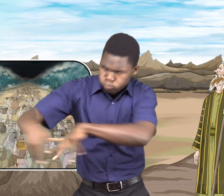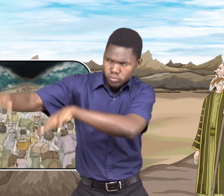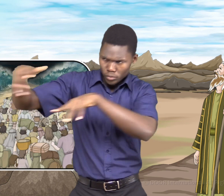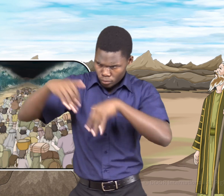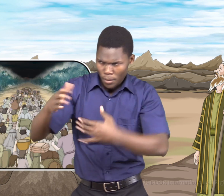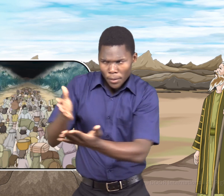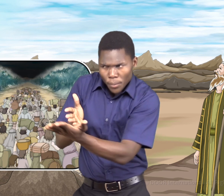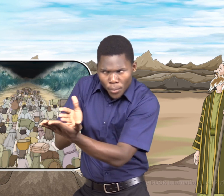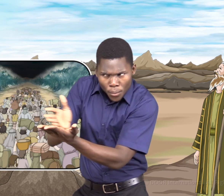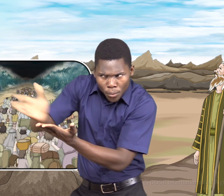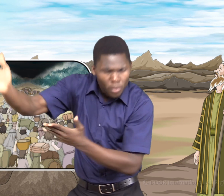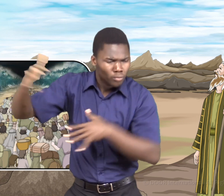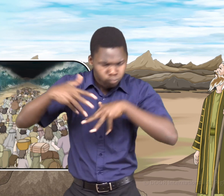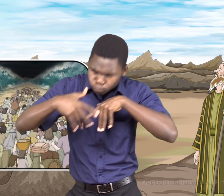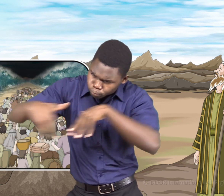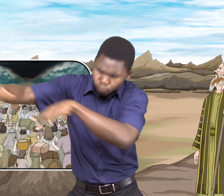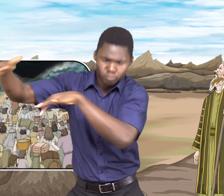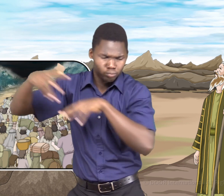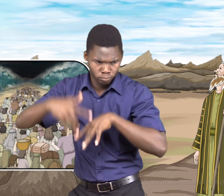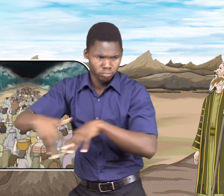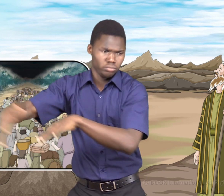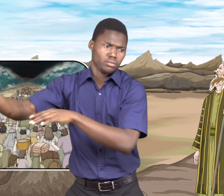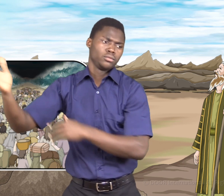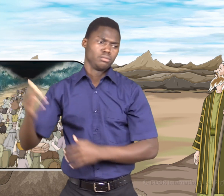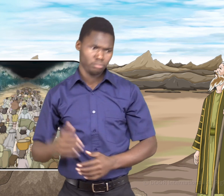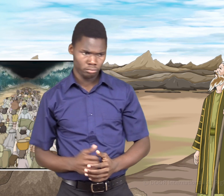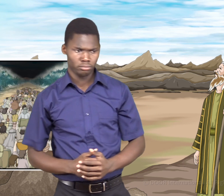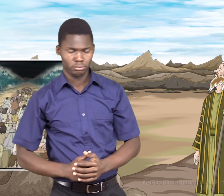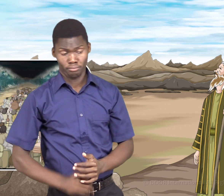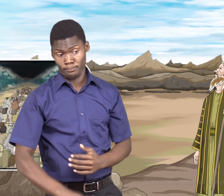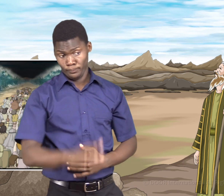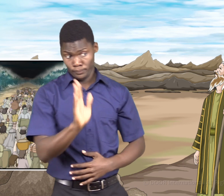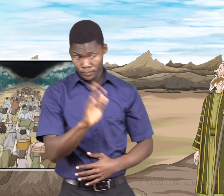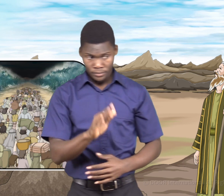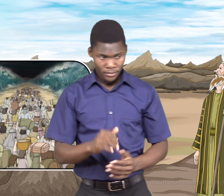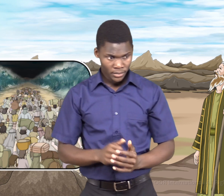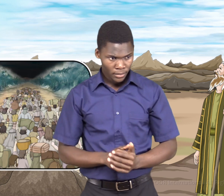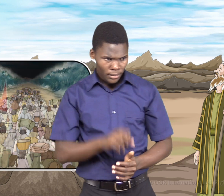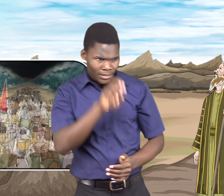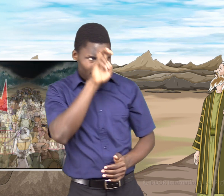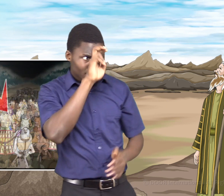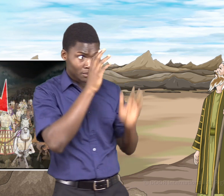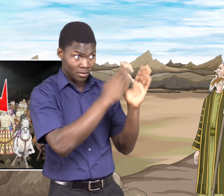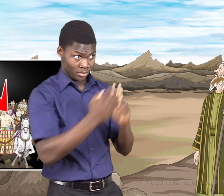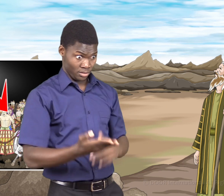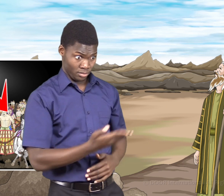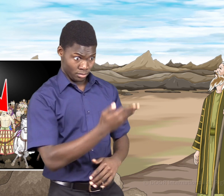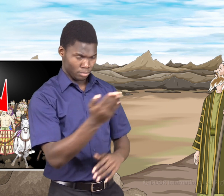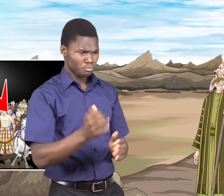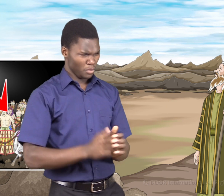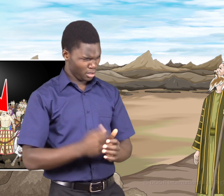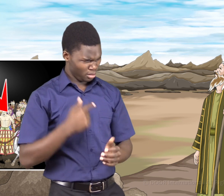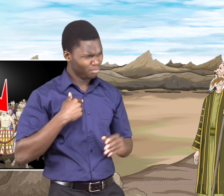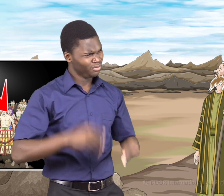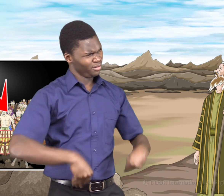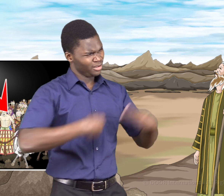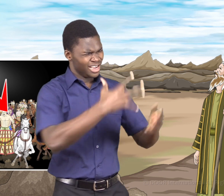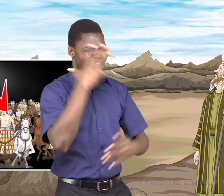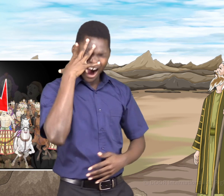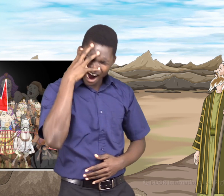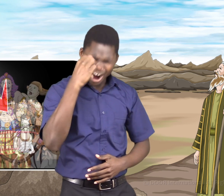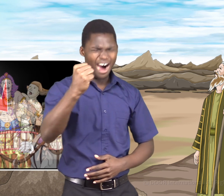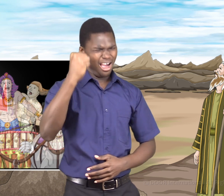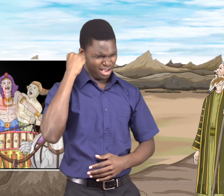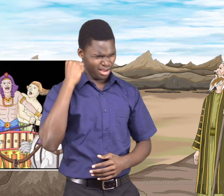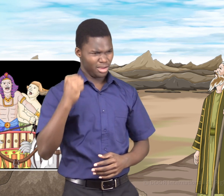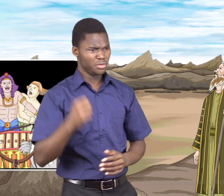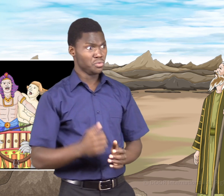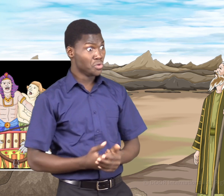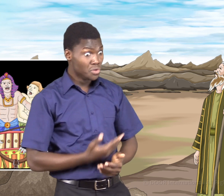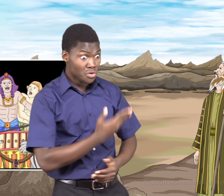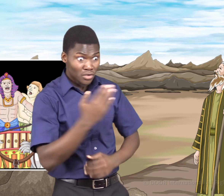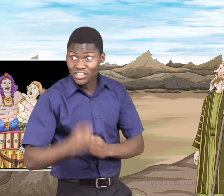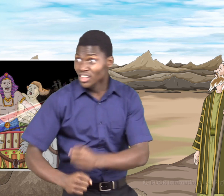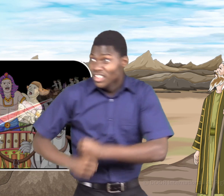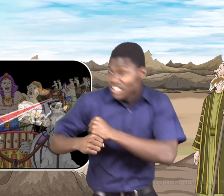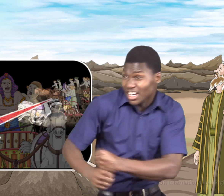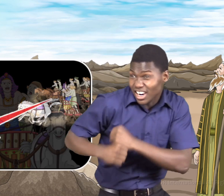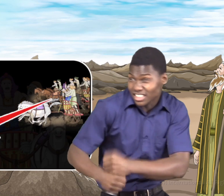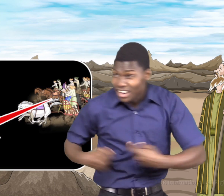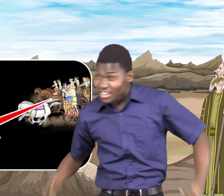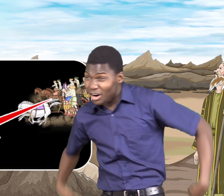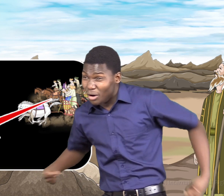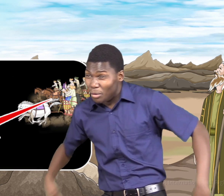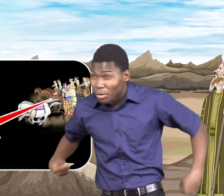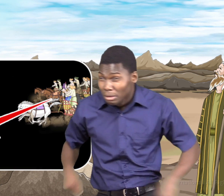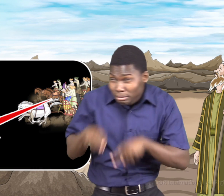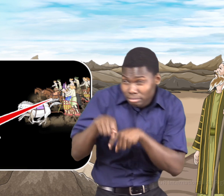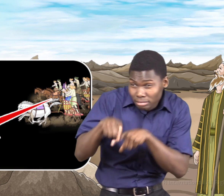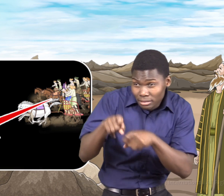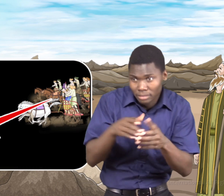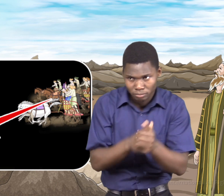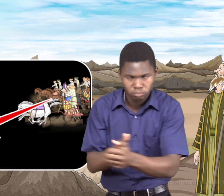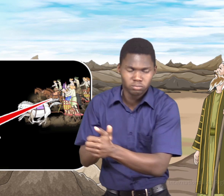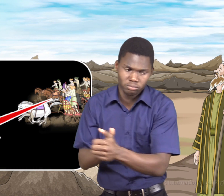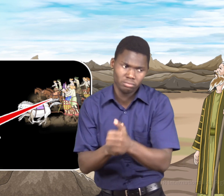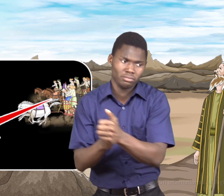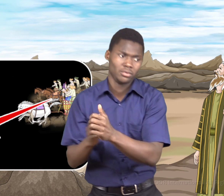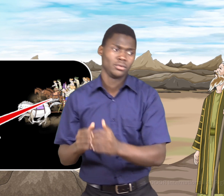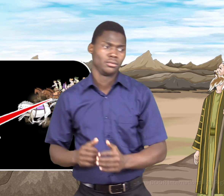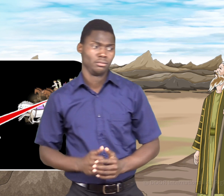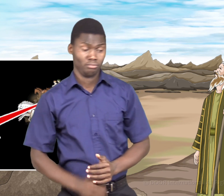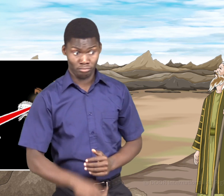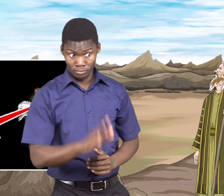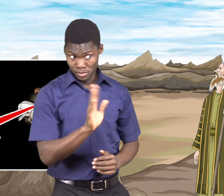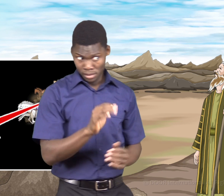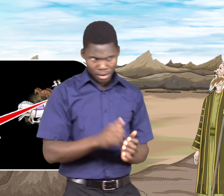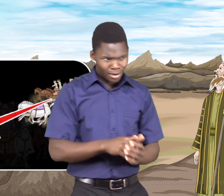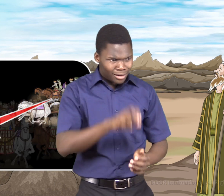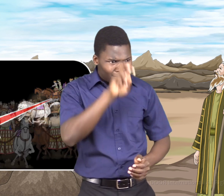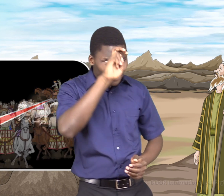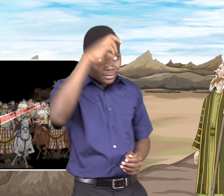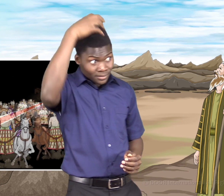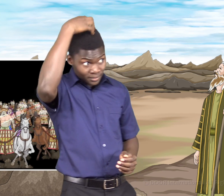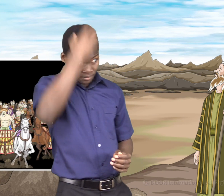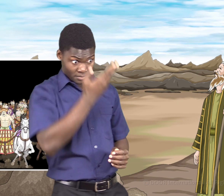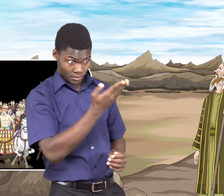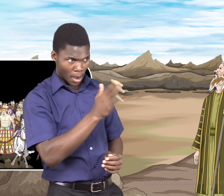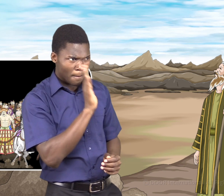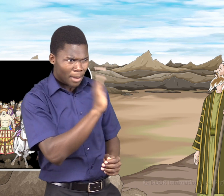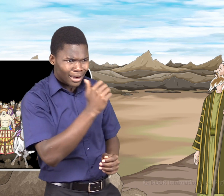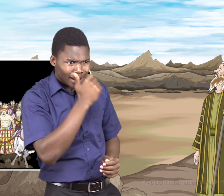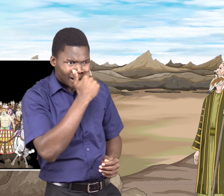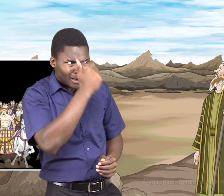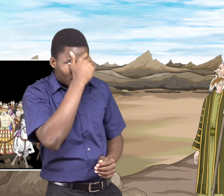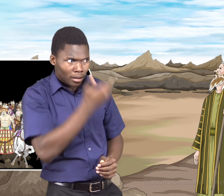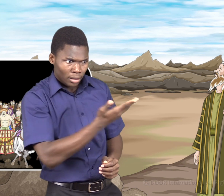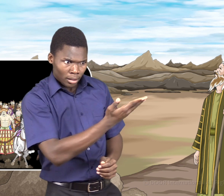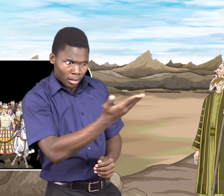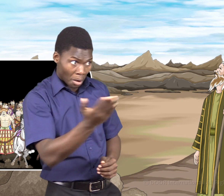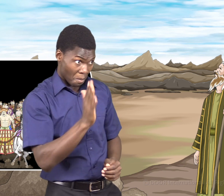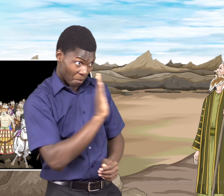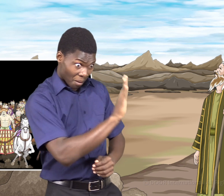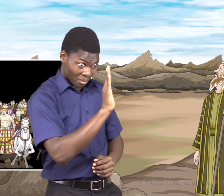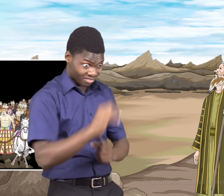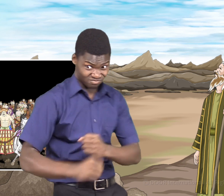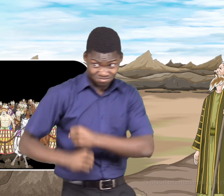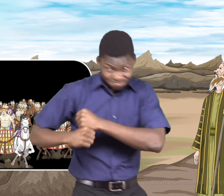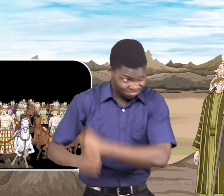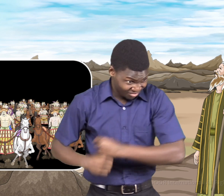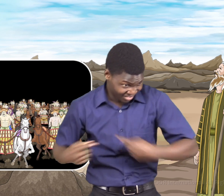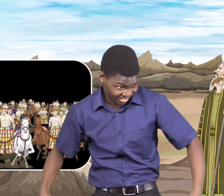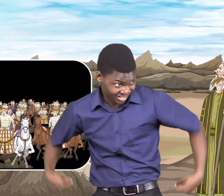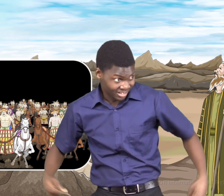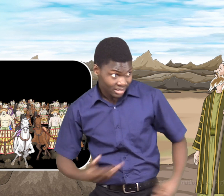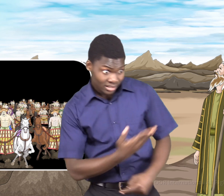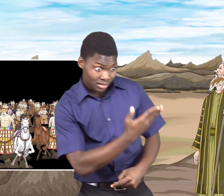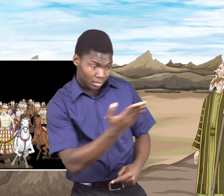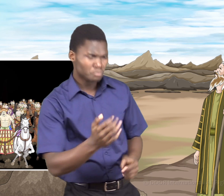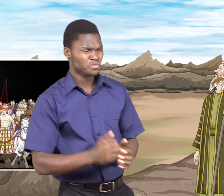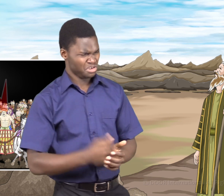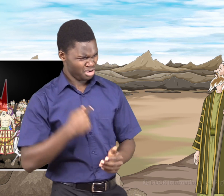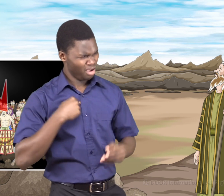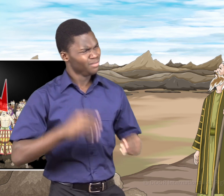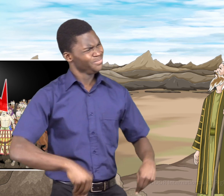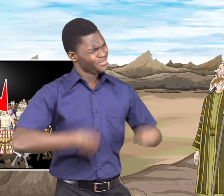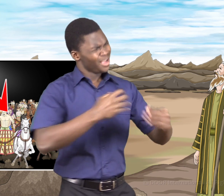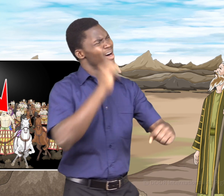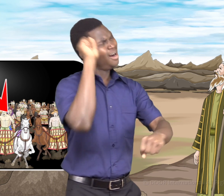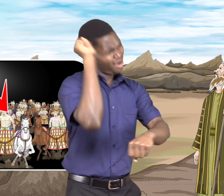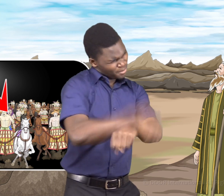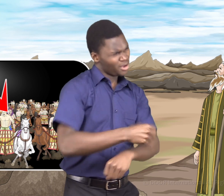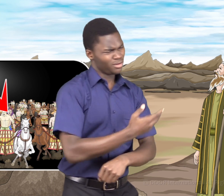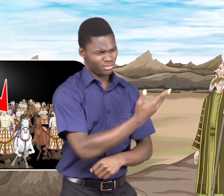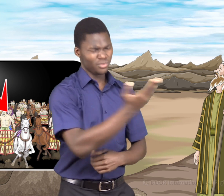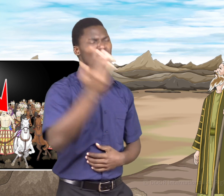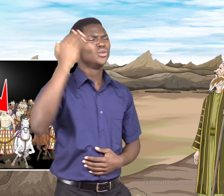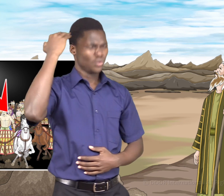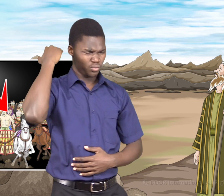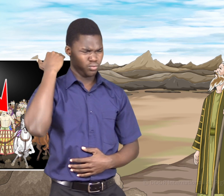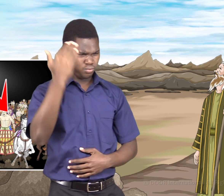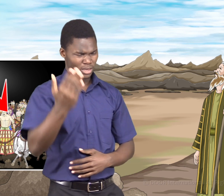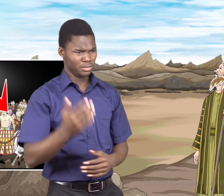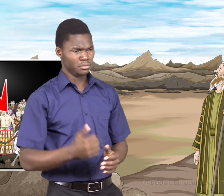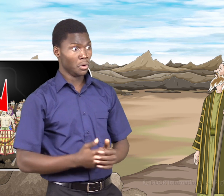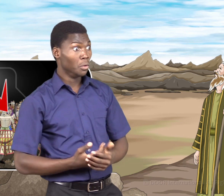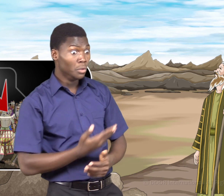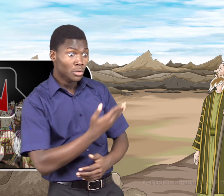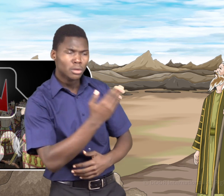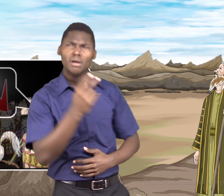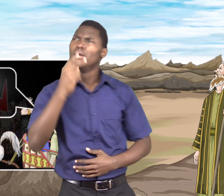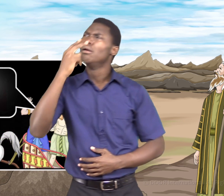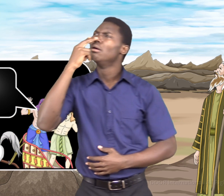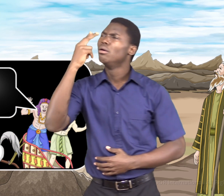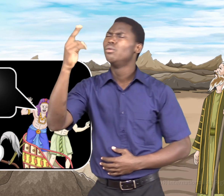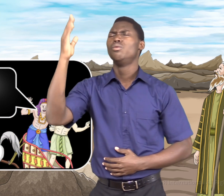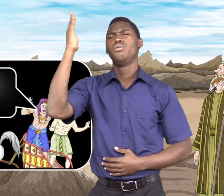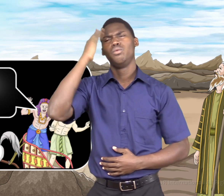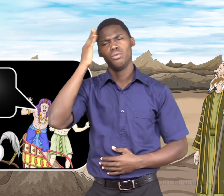And I will harden the hearts of the Egyptians so that they will go in after them. Then I will gain honor by means of Pharaoh and all his army and chariots and horsemen.